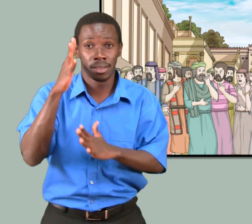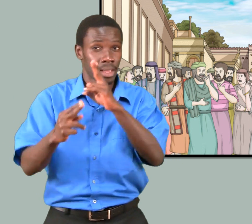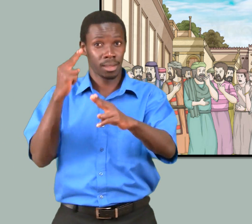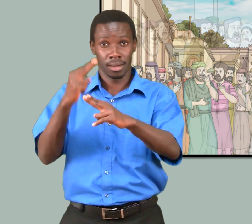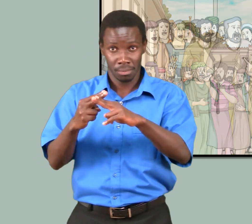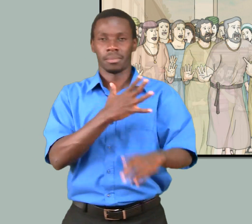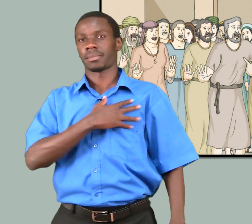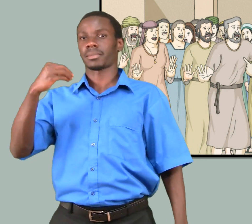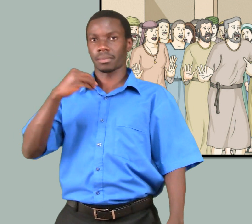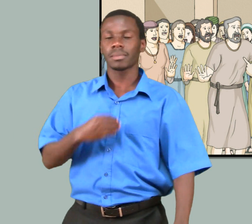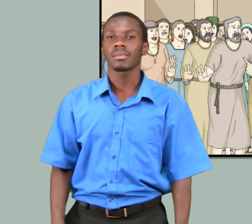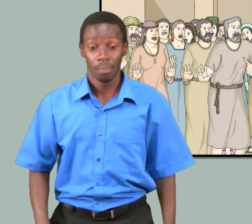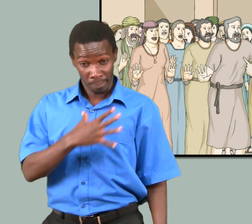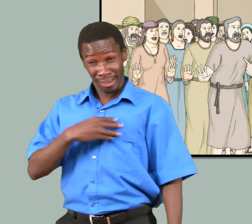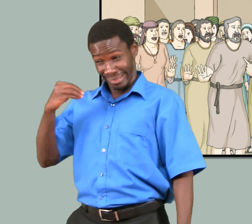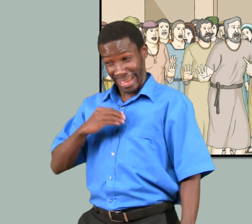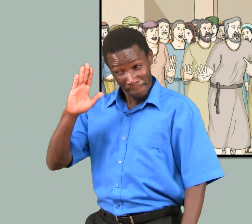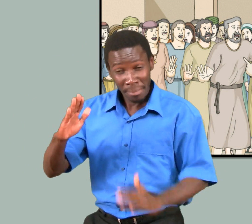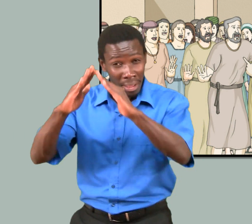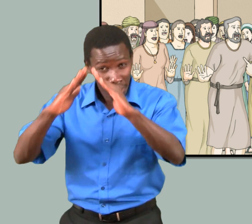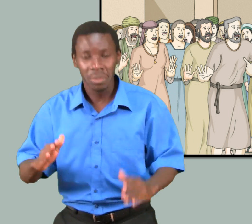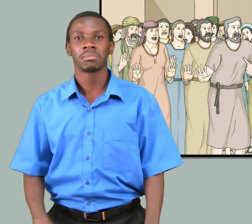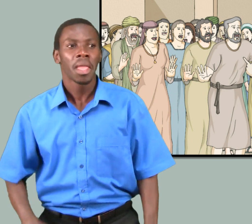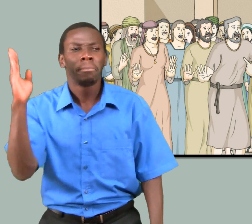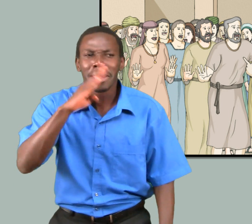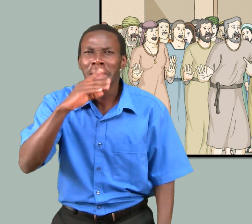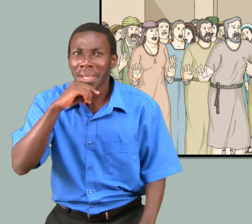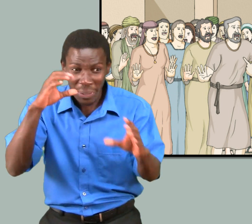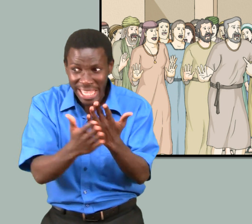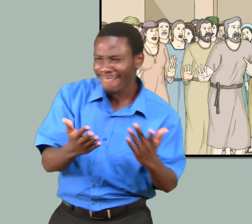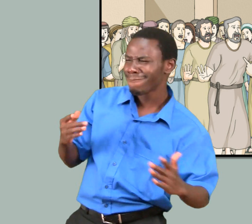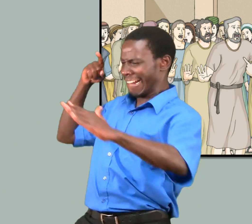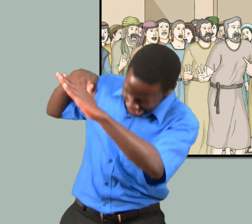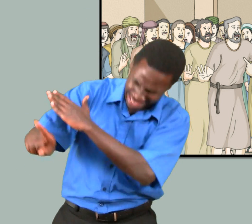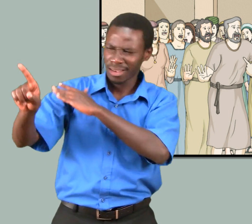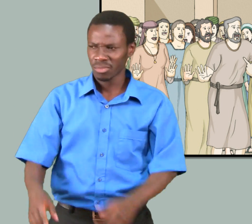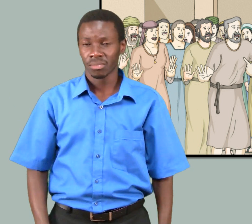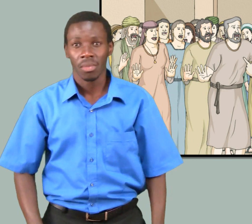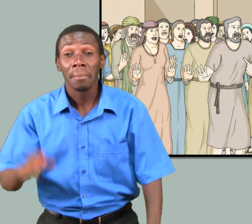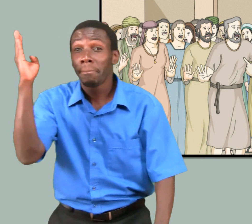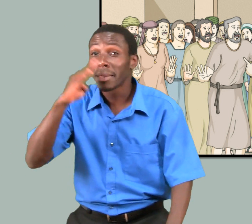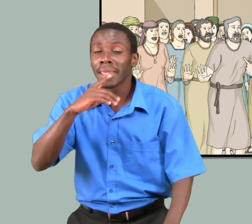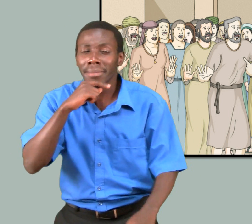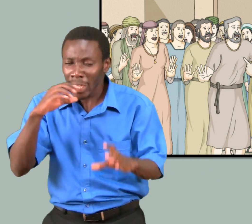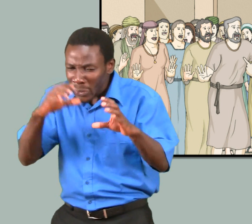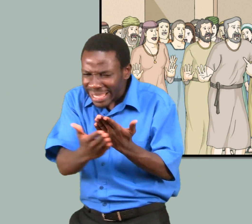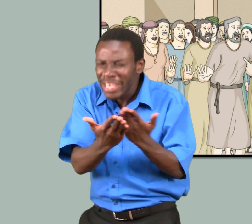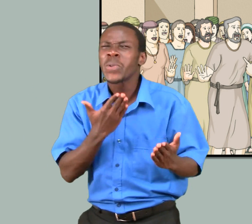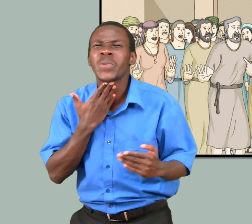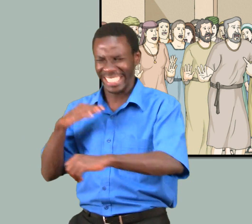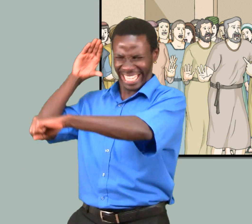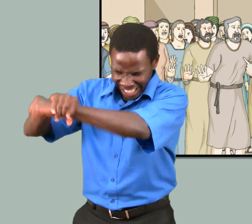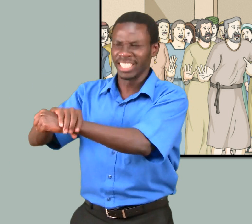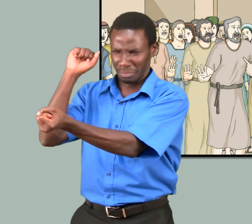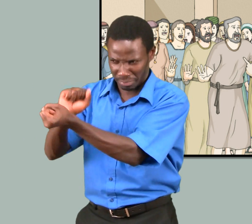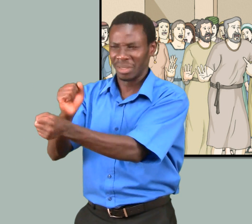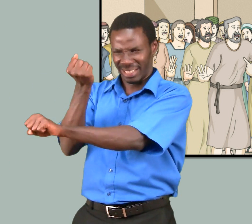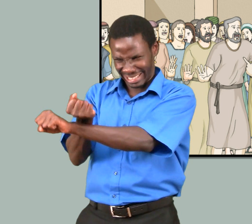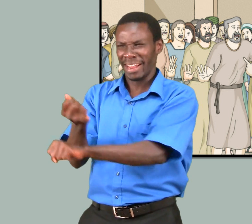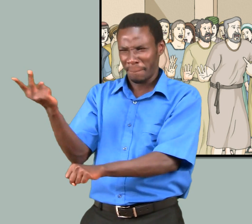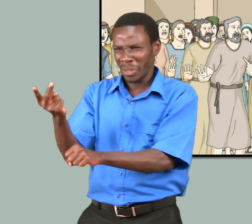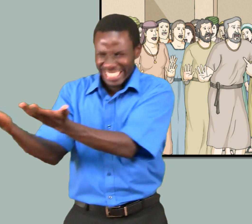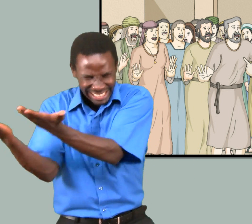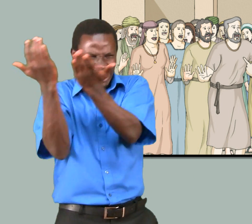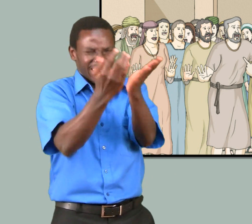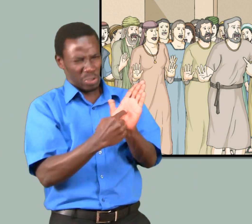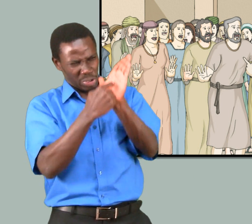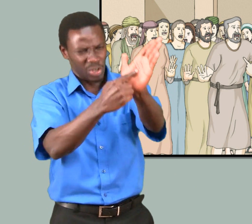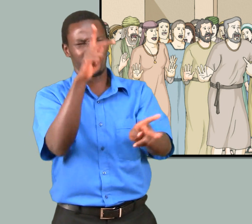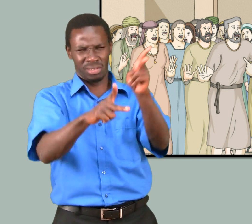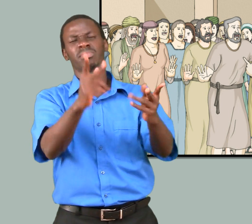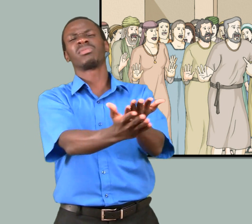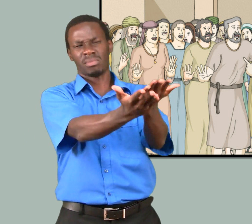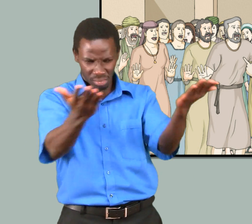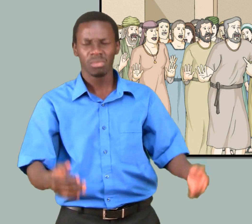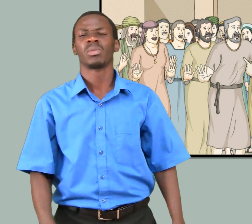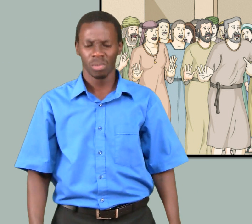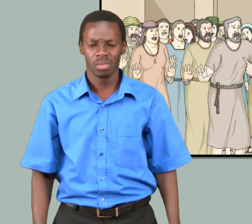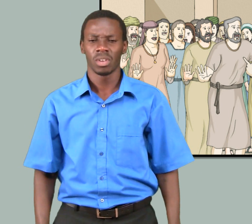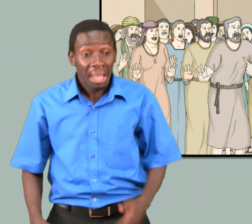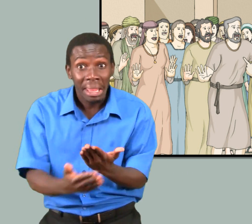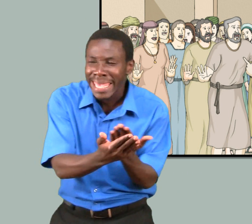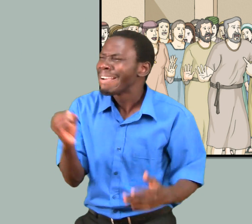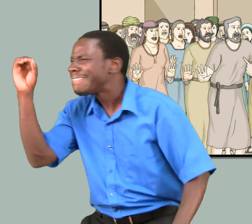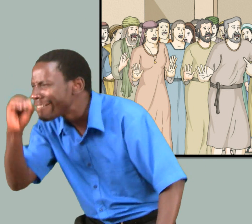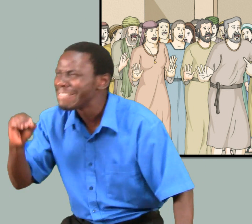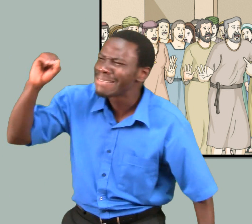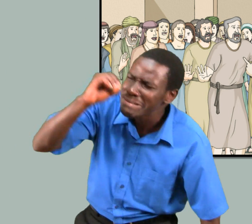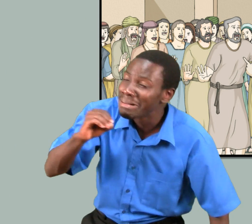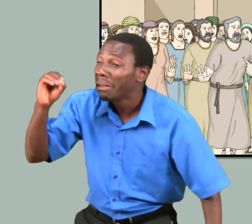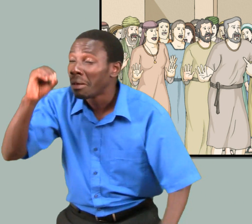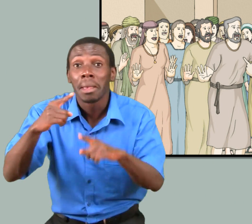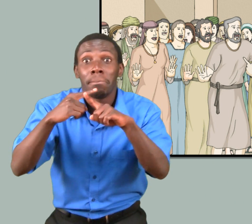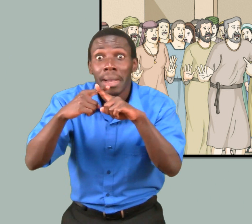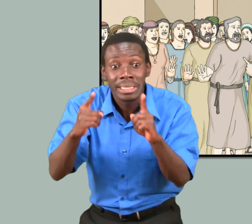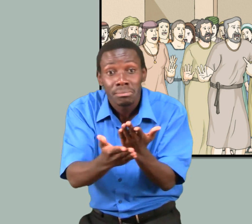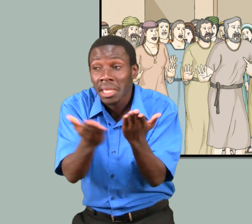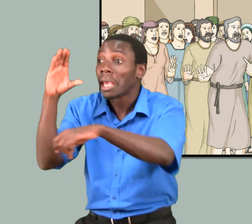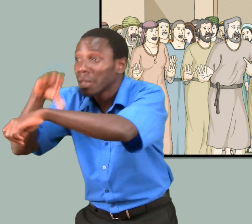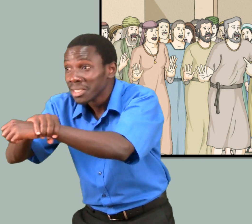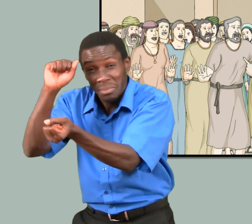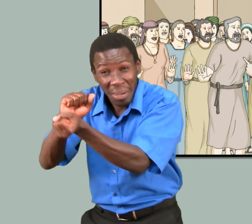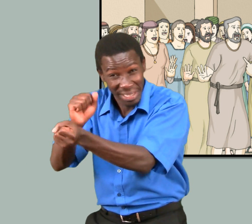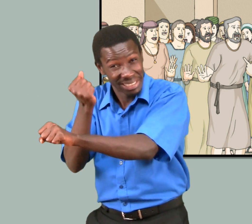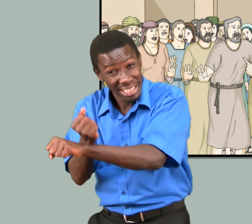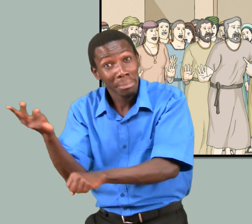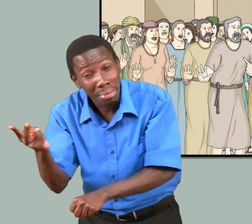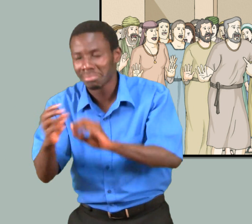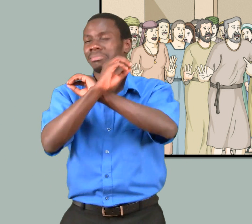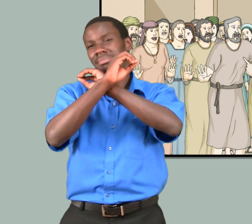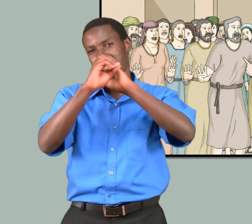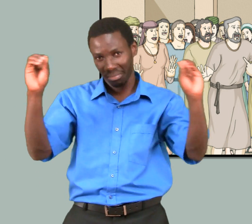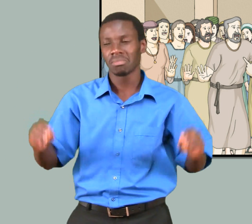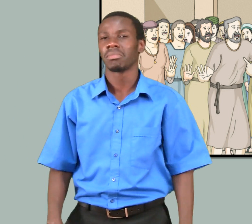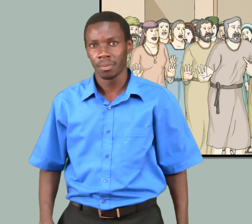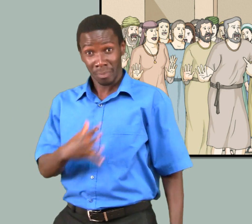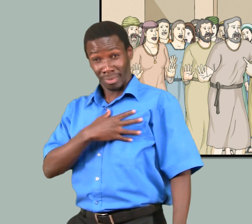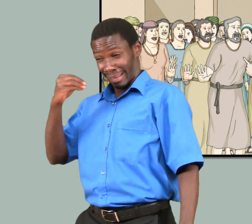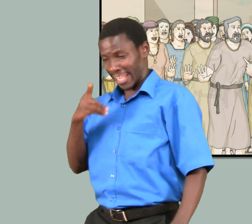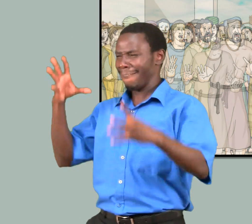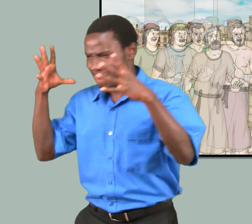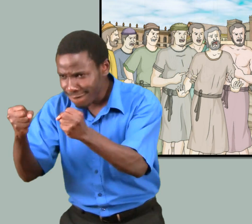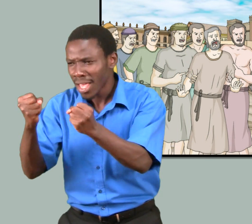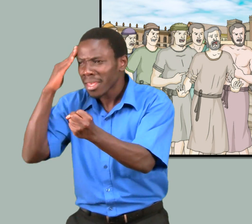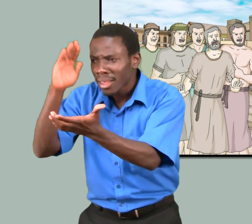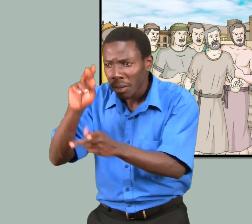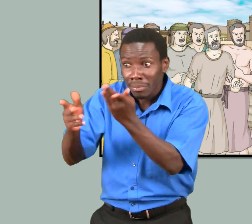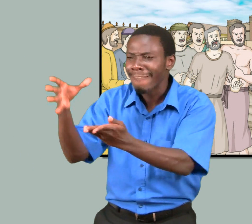They raided Jason’s house in search of Paul and Silas, hoping to bring them out to the people.